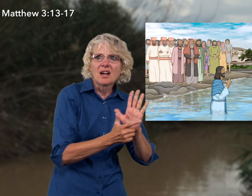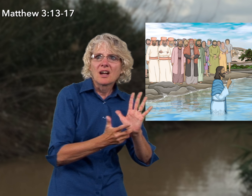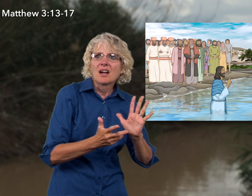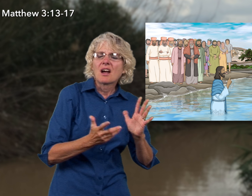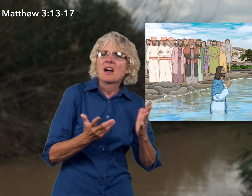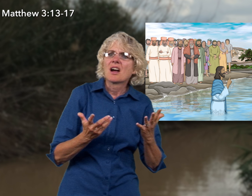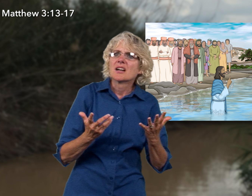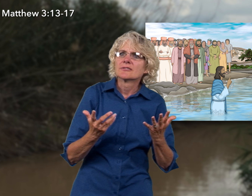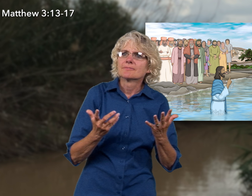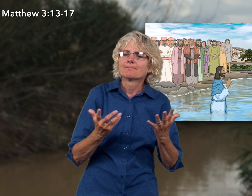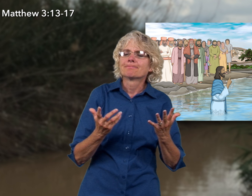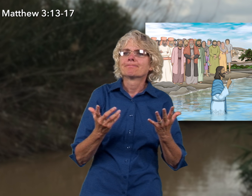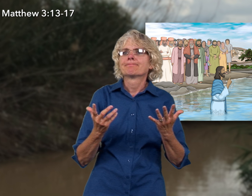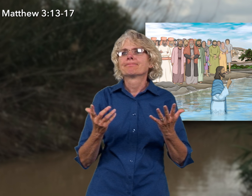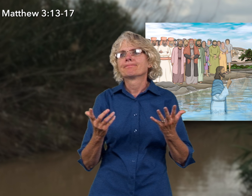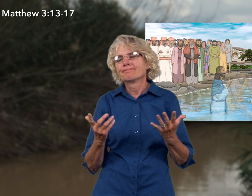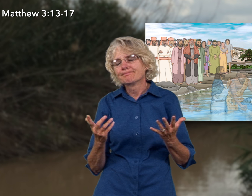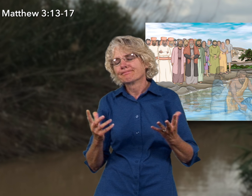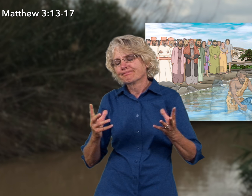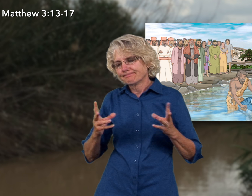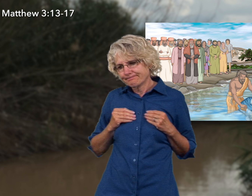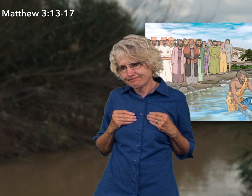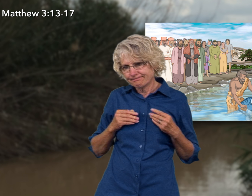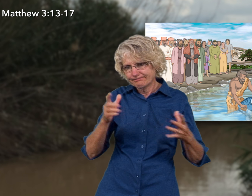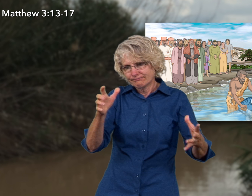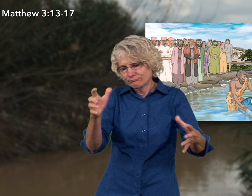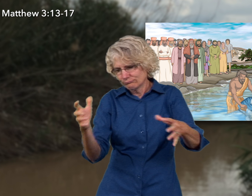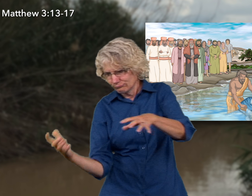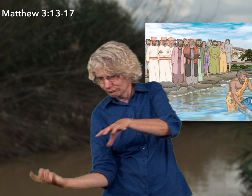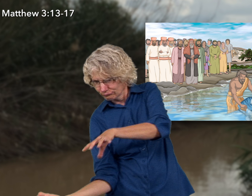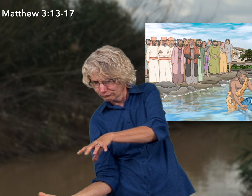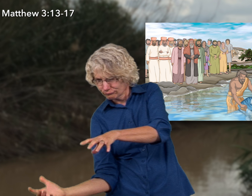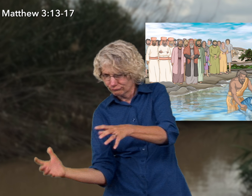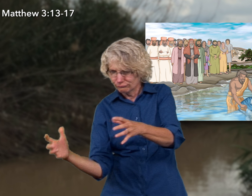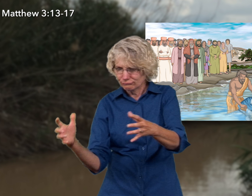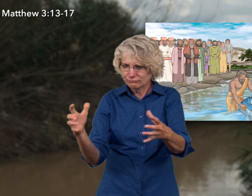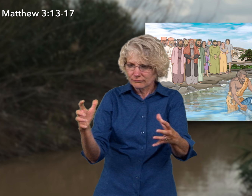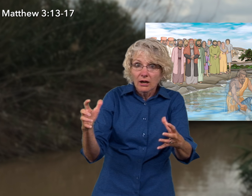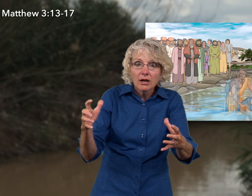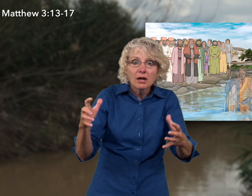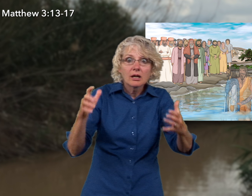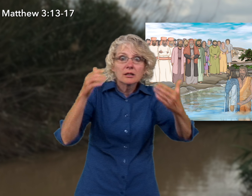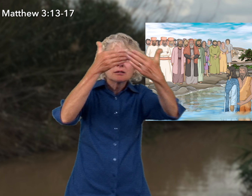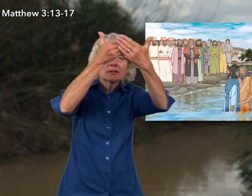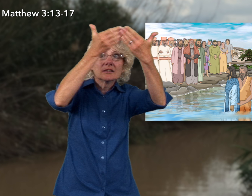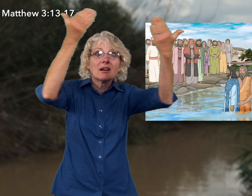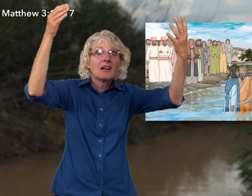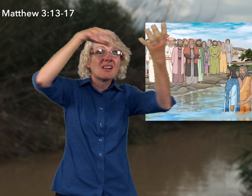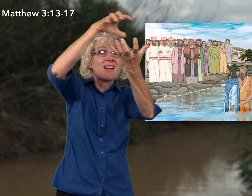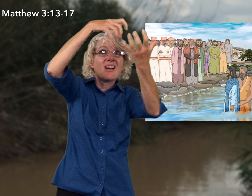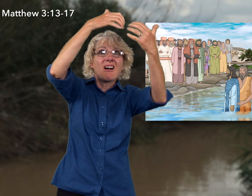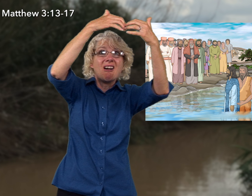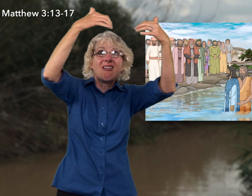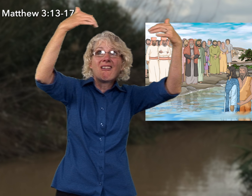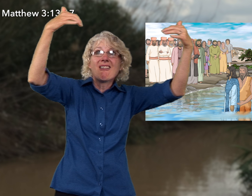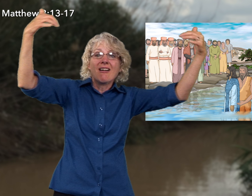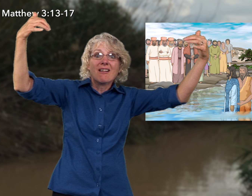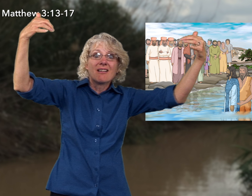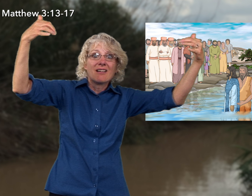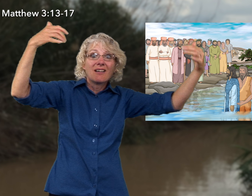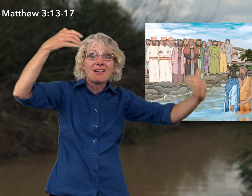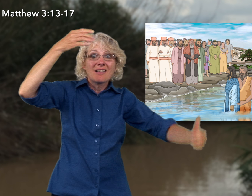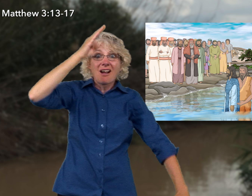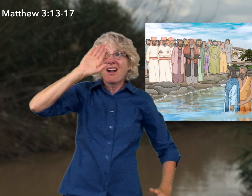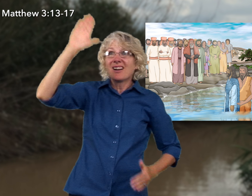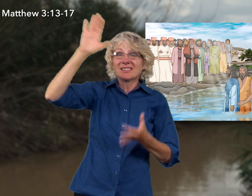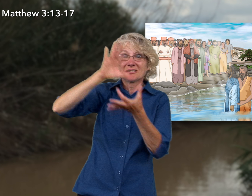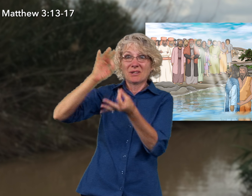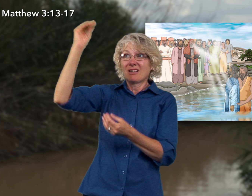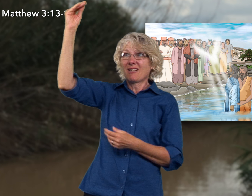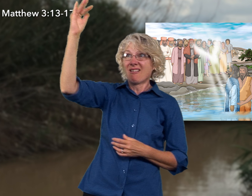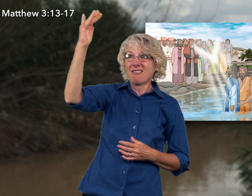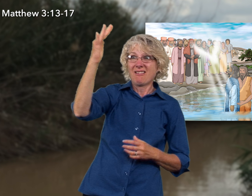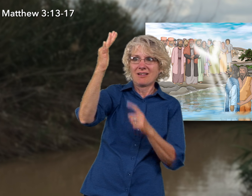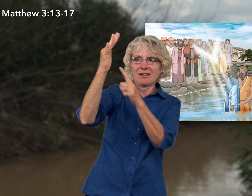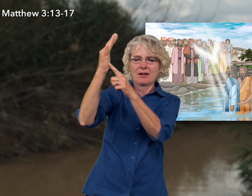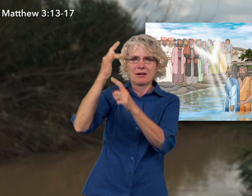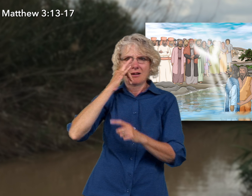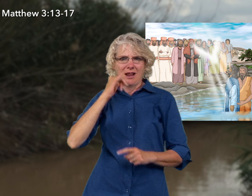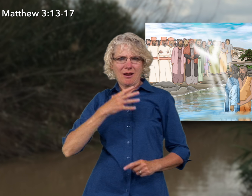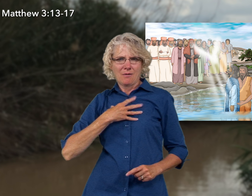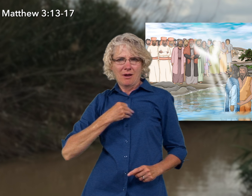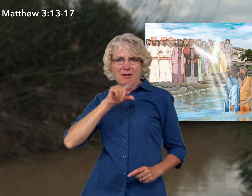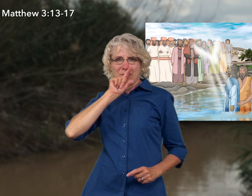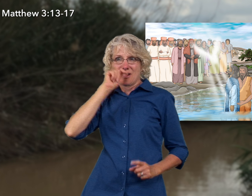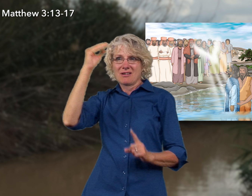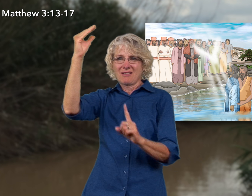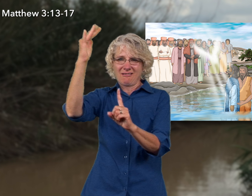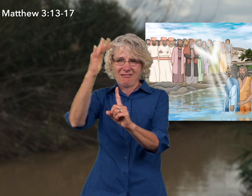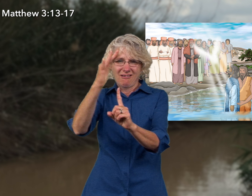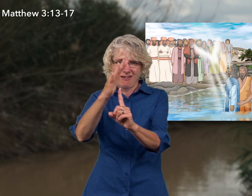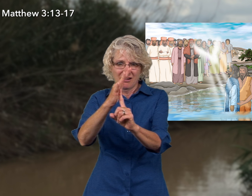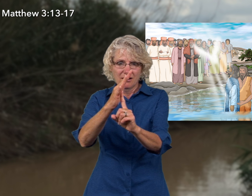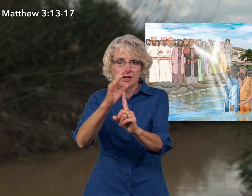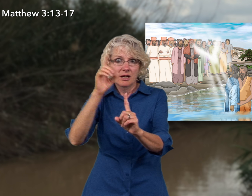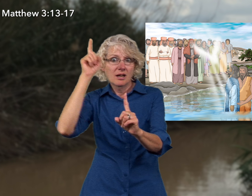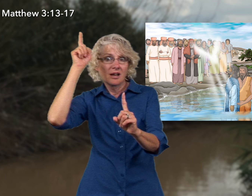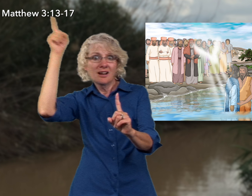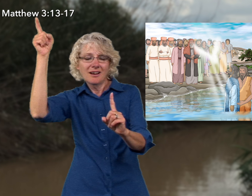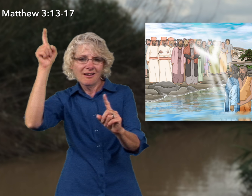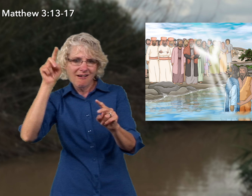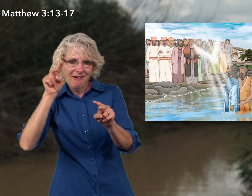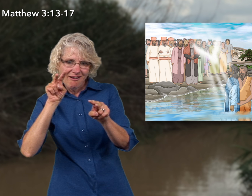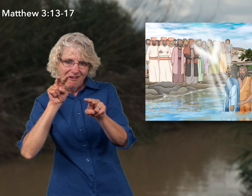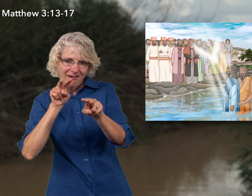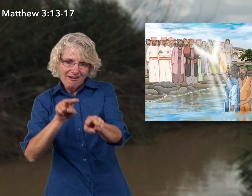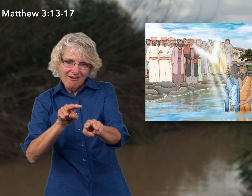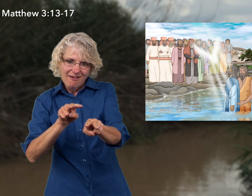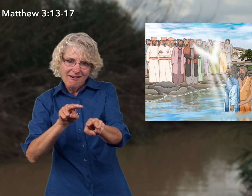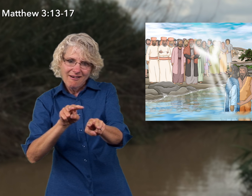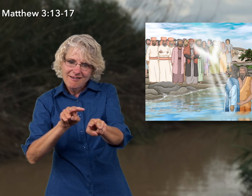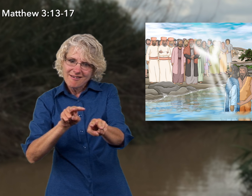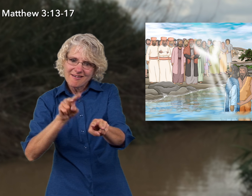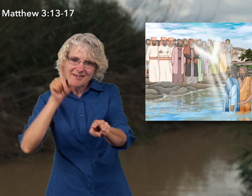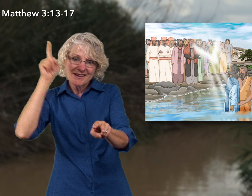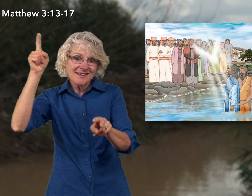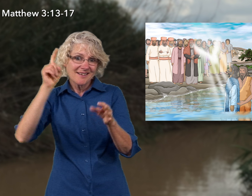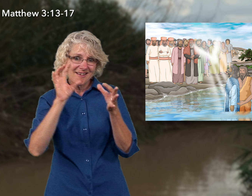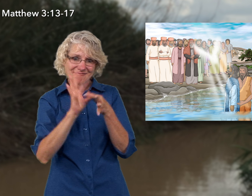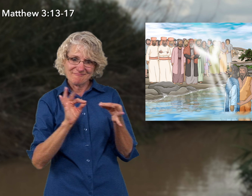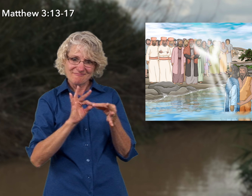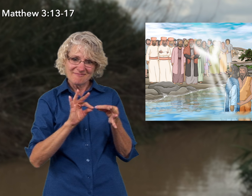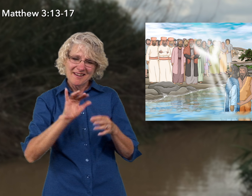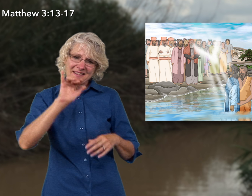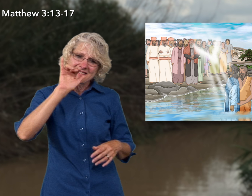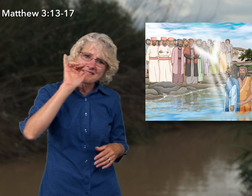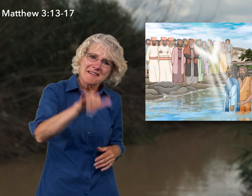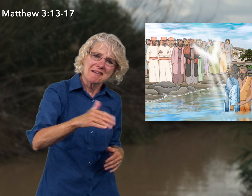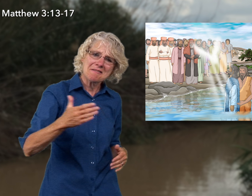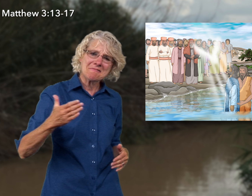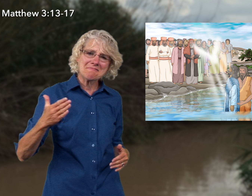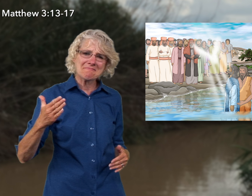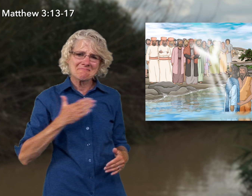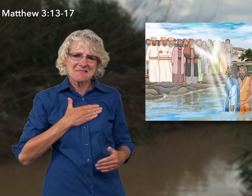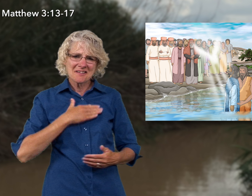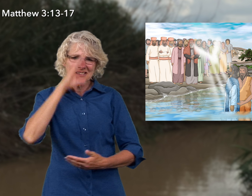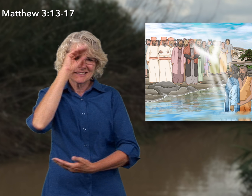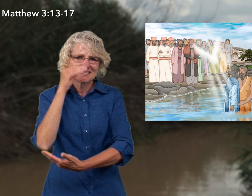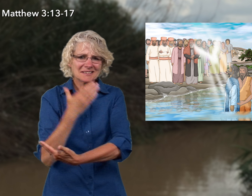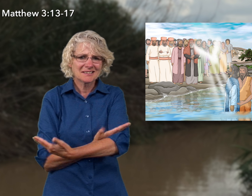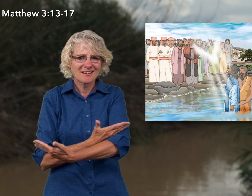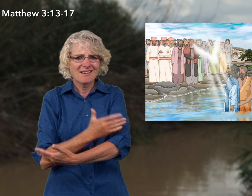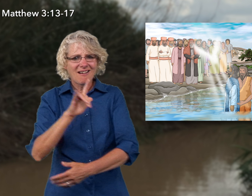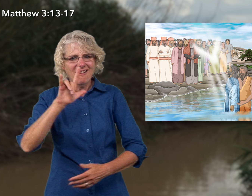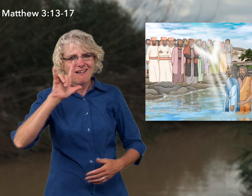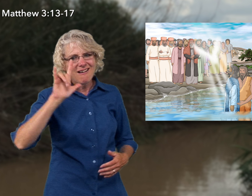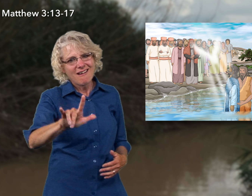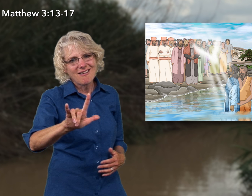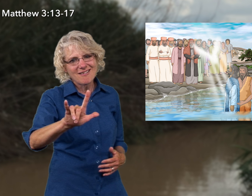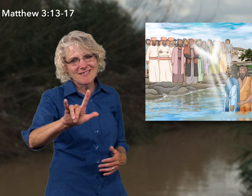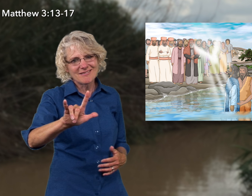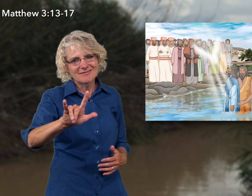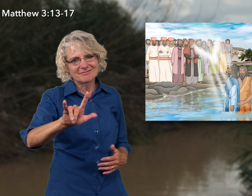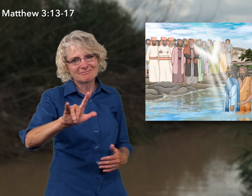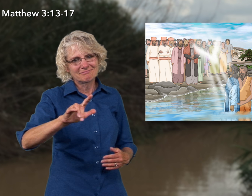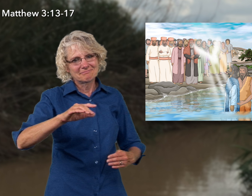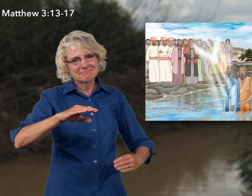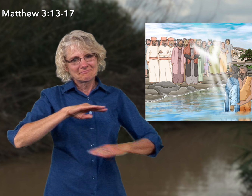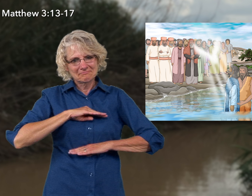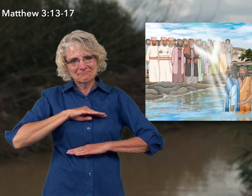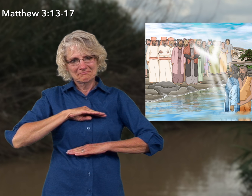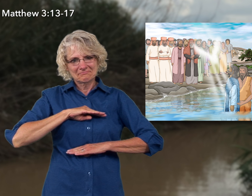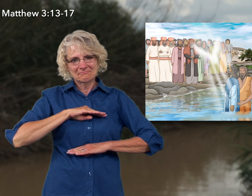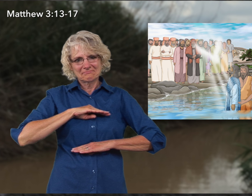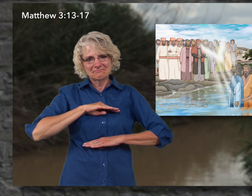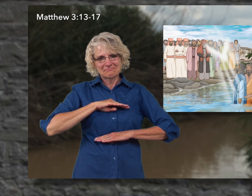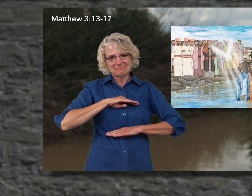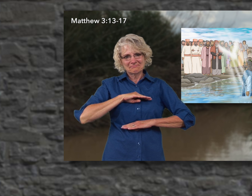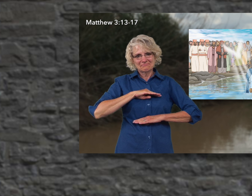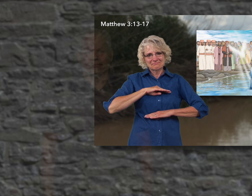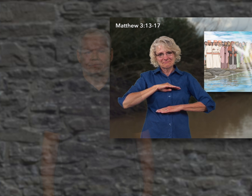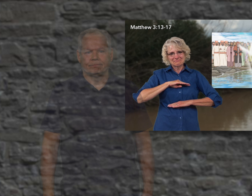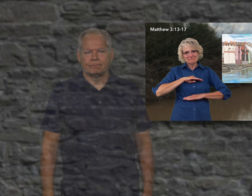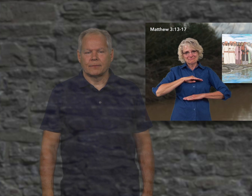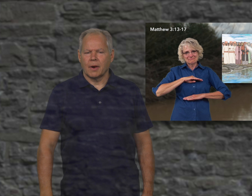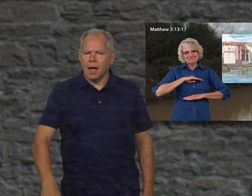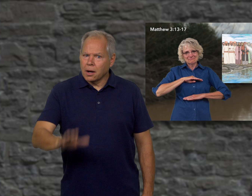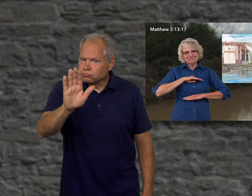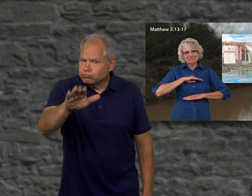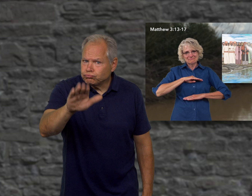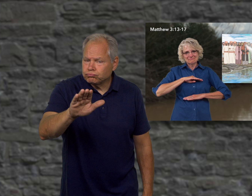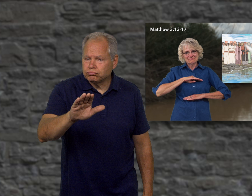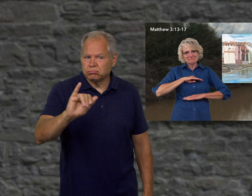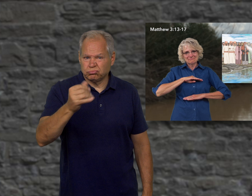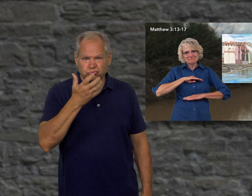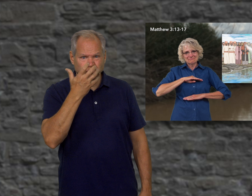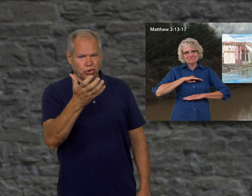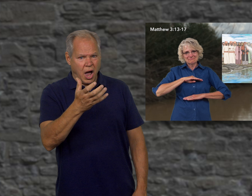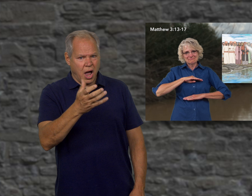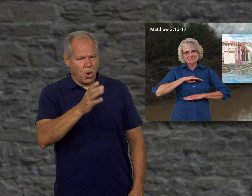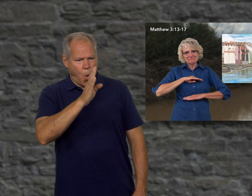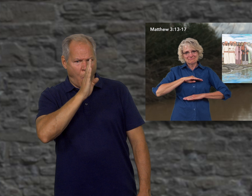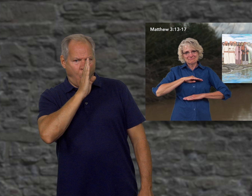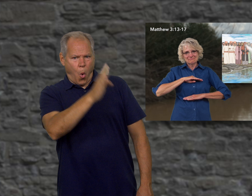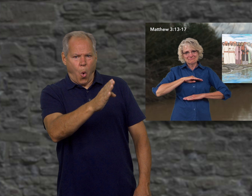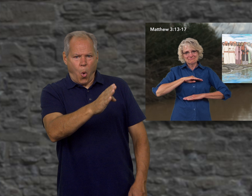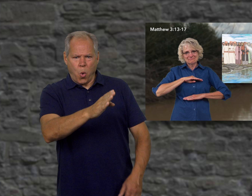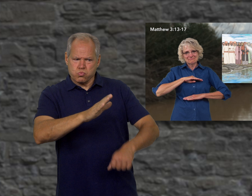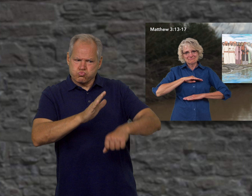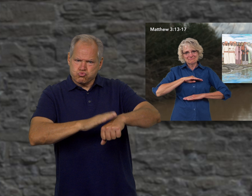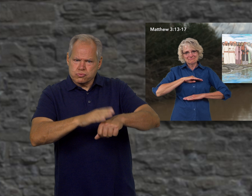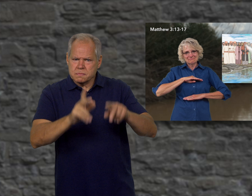As soon as Jesus was baptized, He went up out of the water. Suddenly the heavens were opened, and He saw the Spirit of God descending like a dove and resting on Him. And a voice from heaven said, “This is My beloved Son, in whom I am well pleased!”